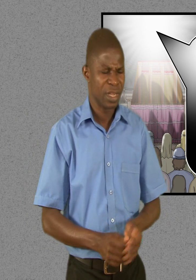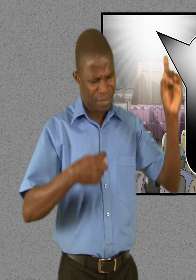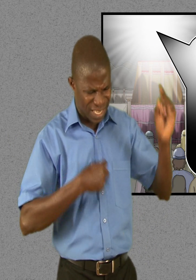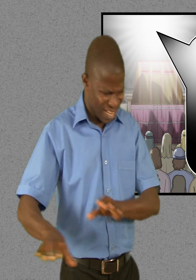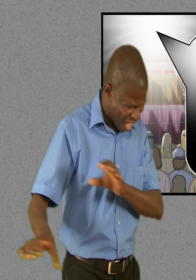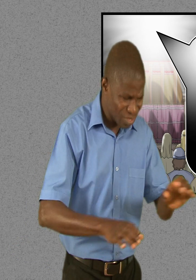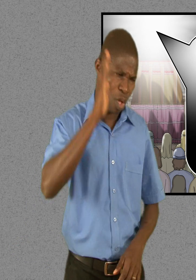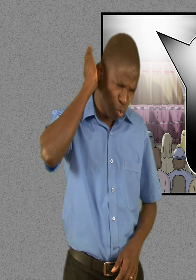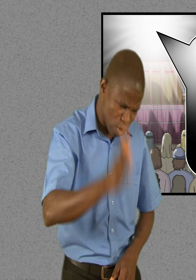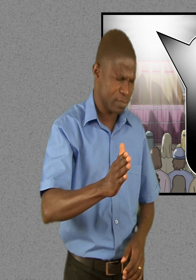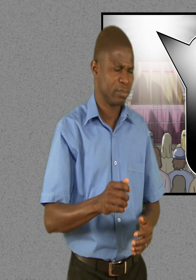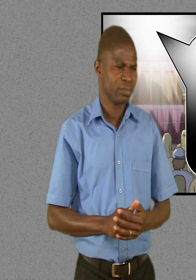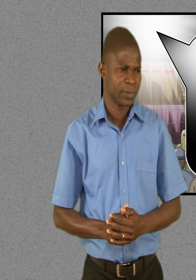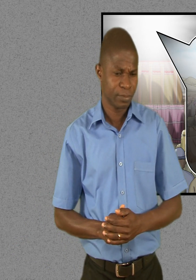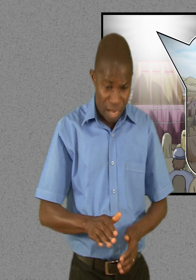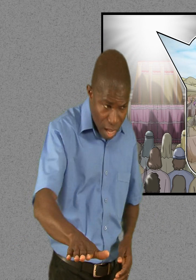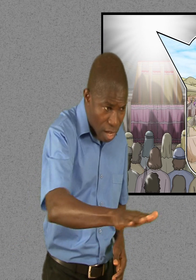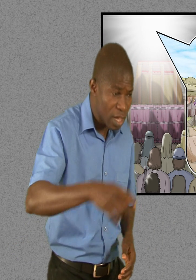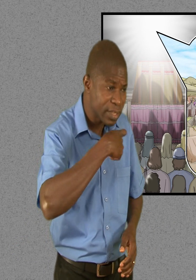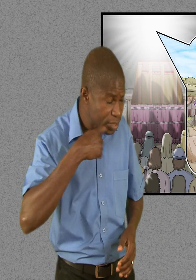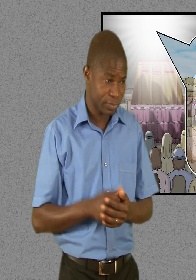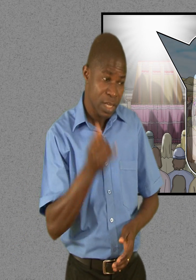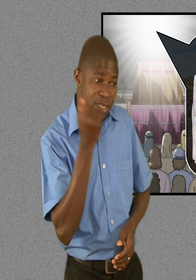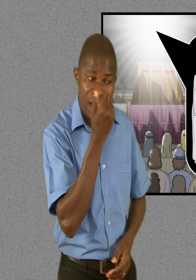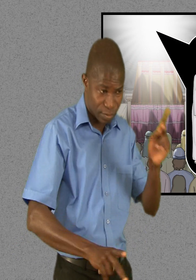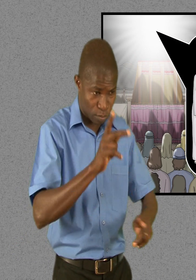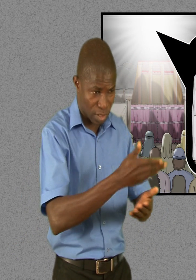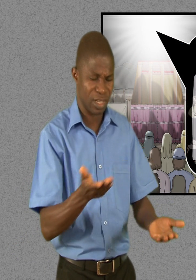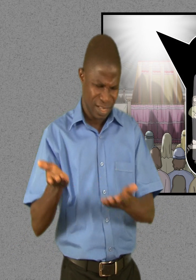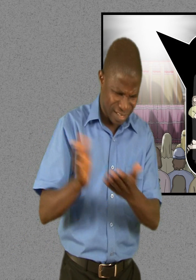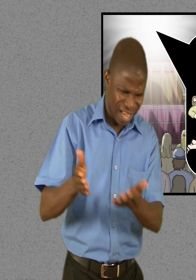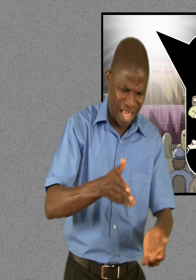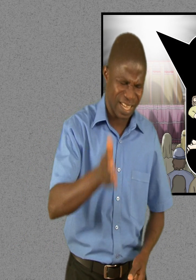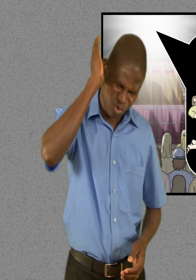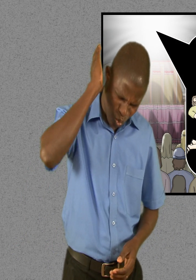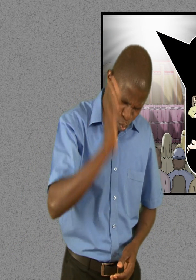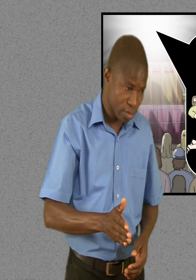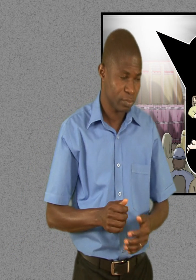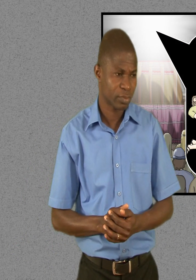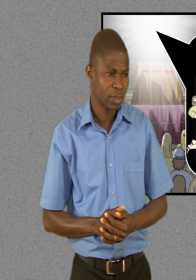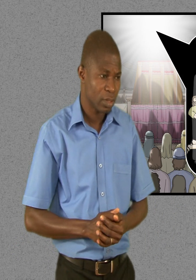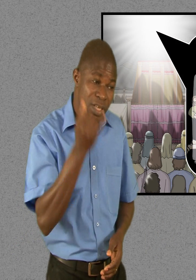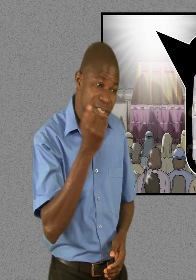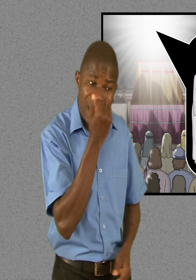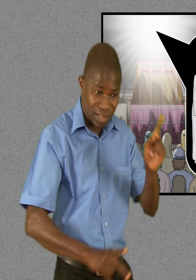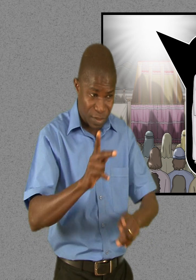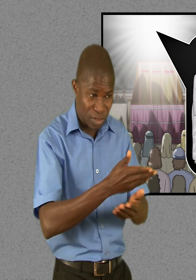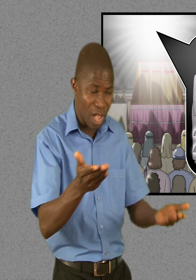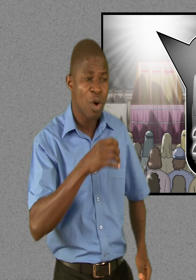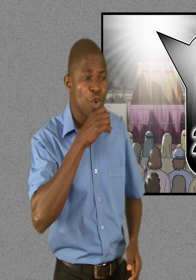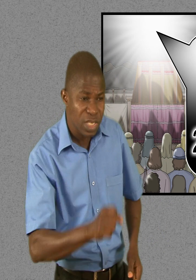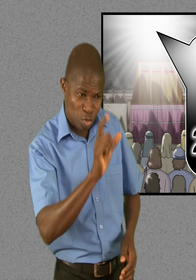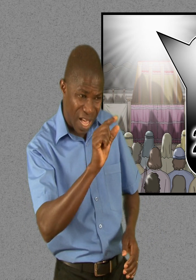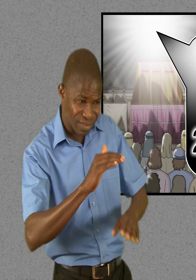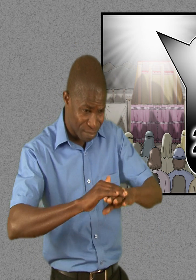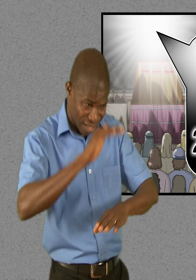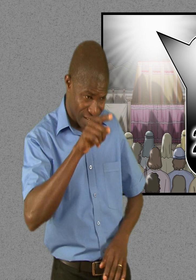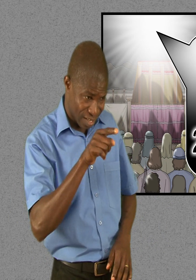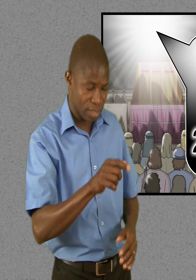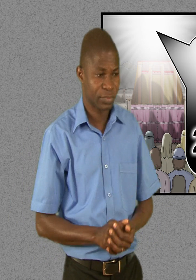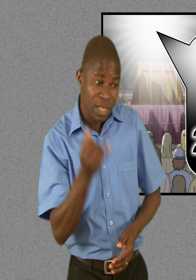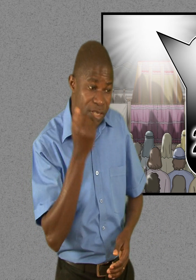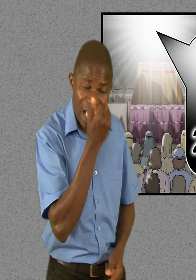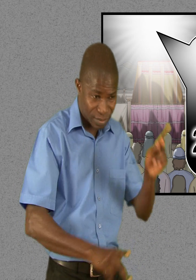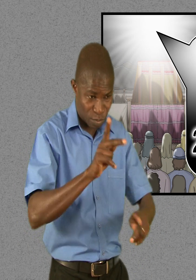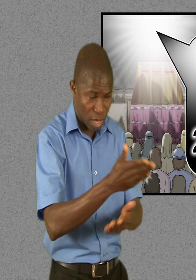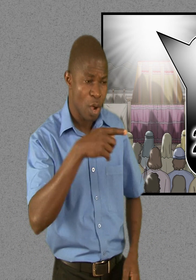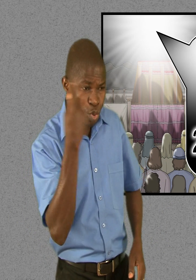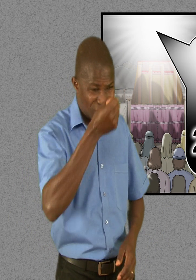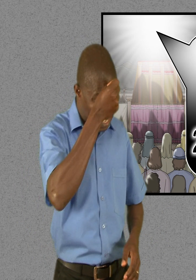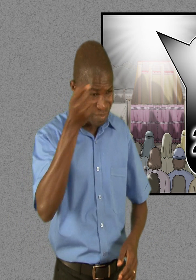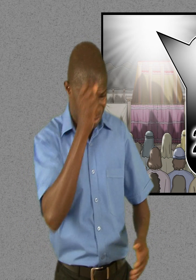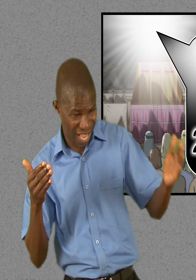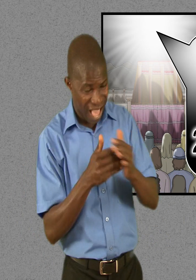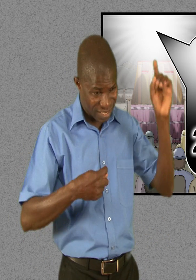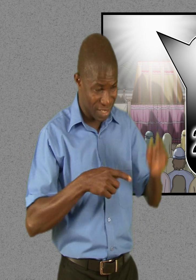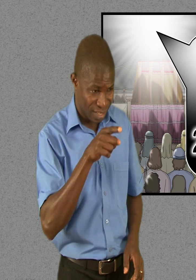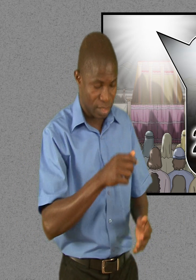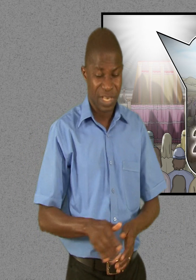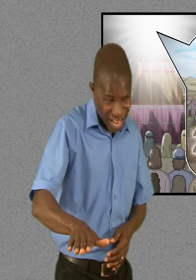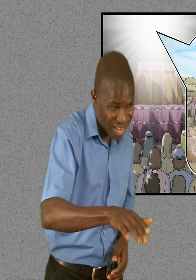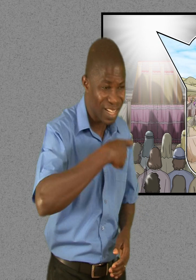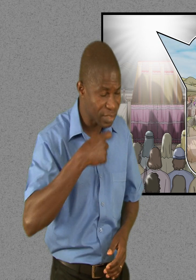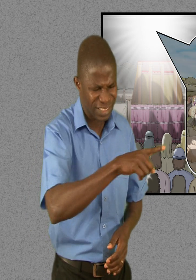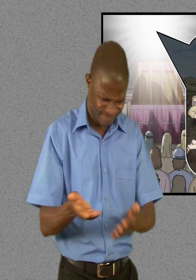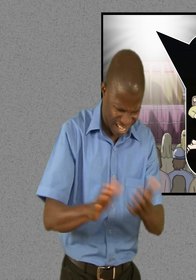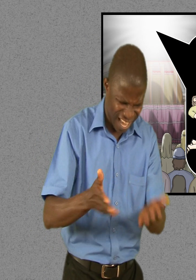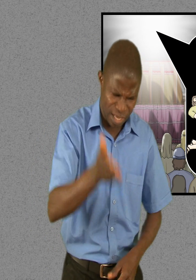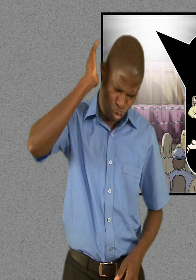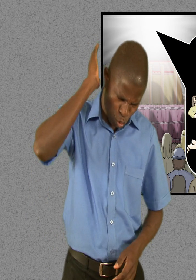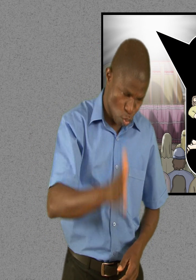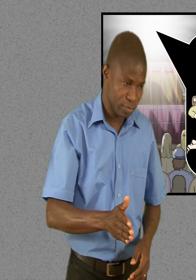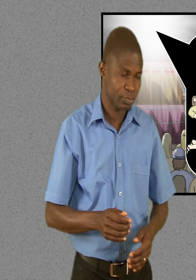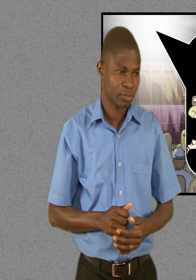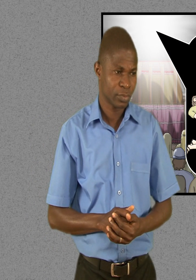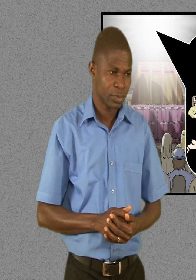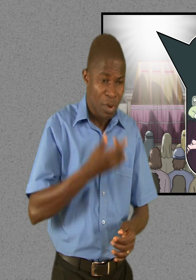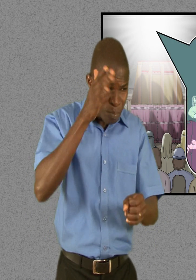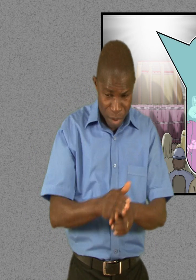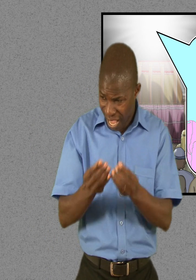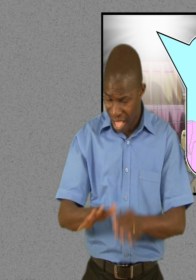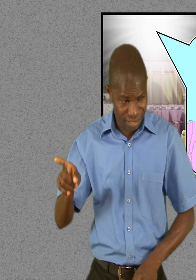Your bodies will fall in this wilderness—all who were numbered in the census, everyone twenty years of age or older—because you have grumbled against Me.